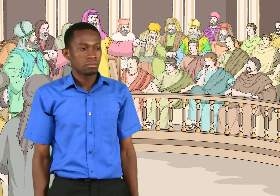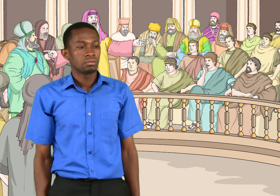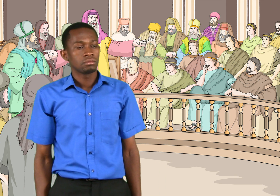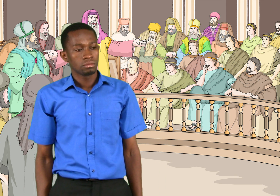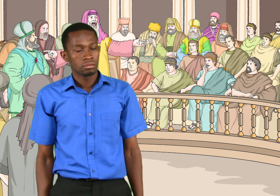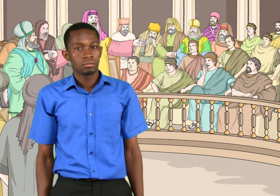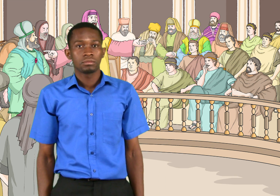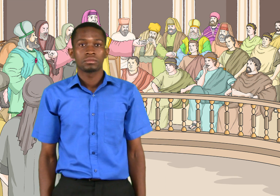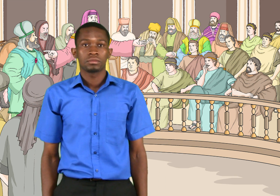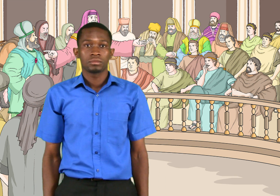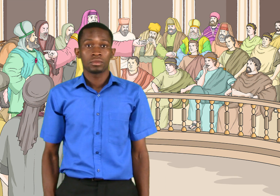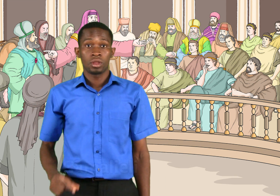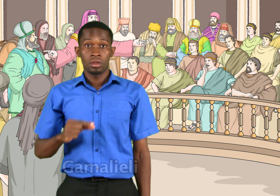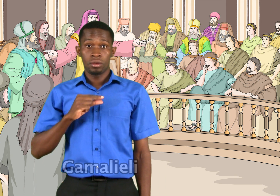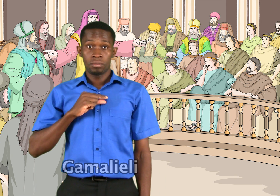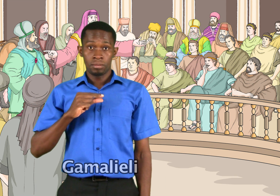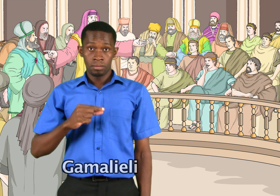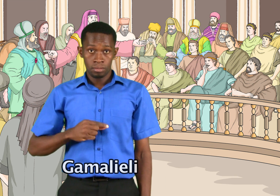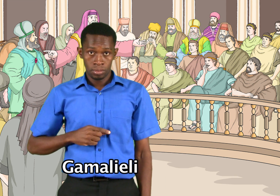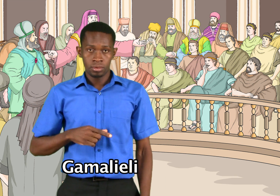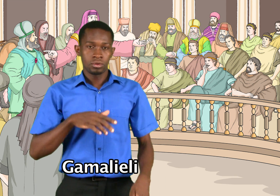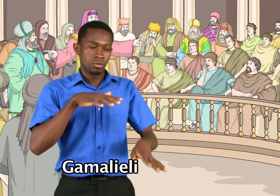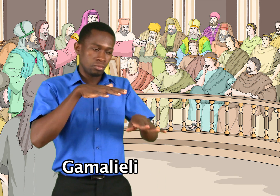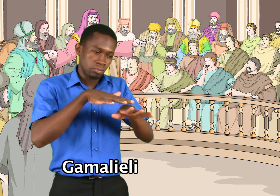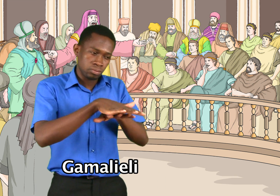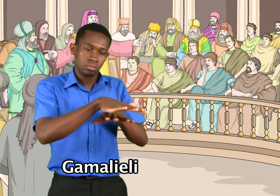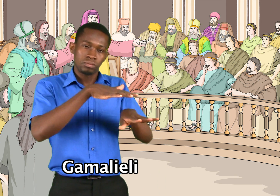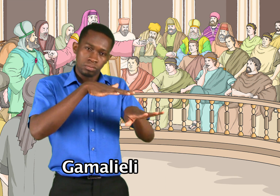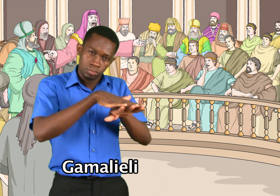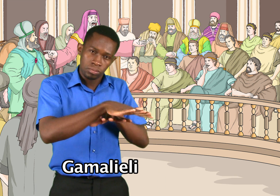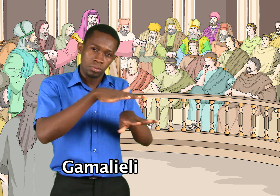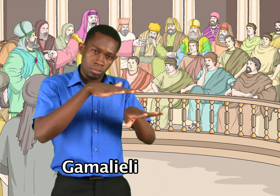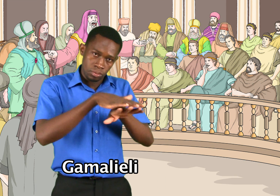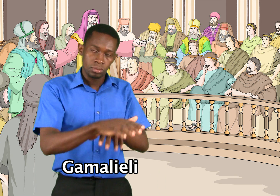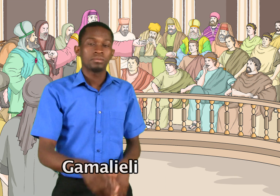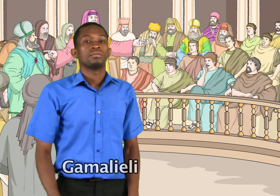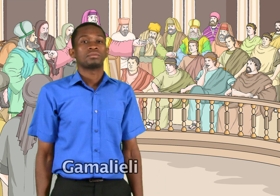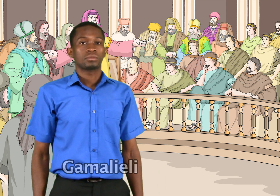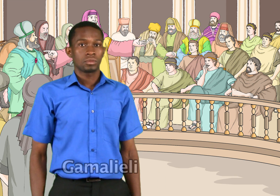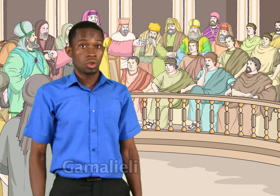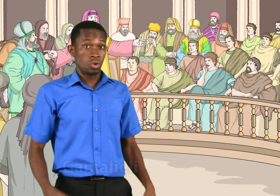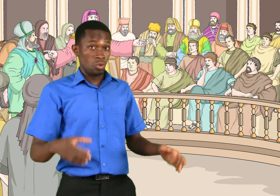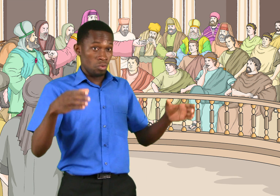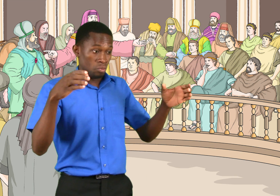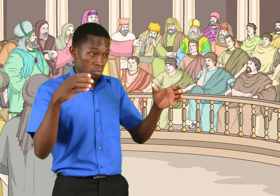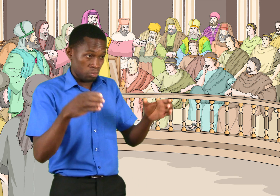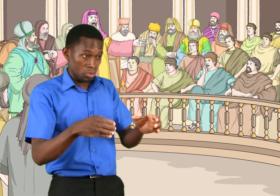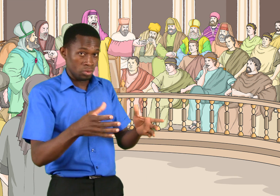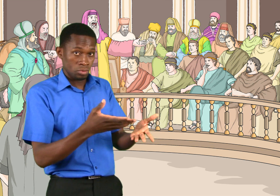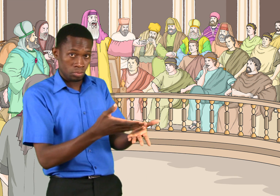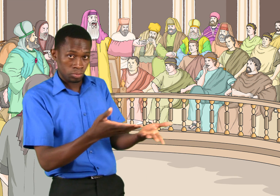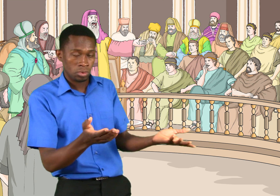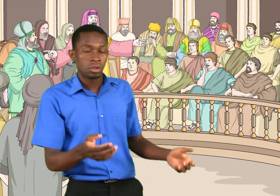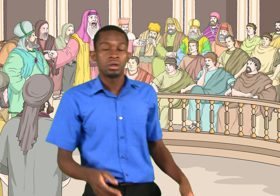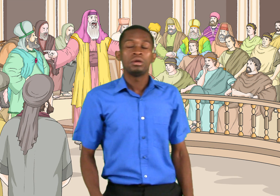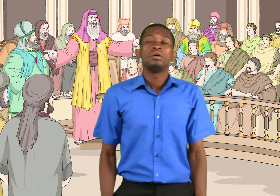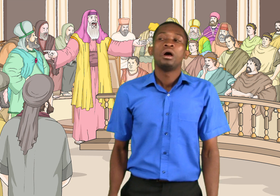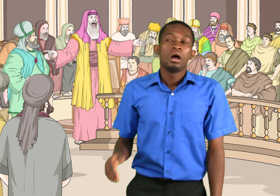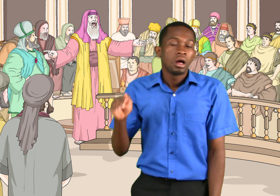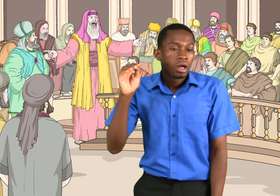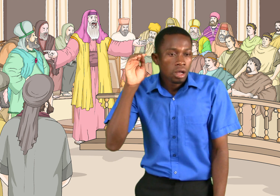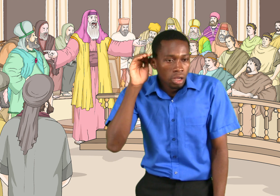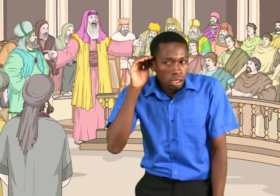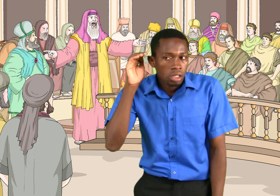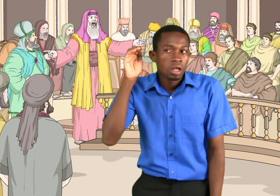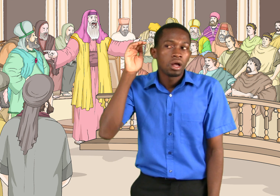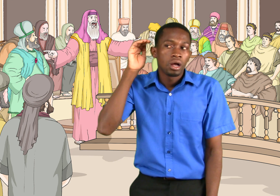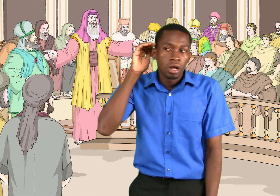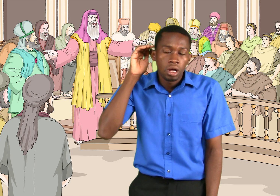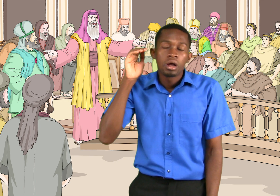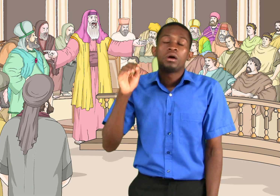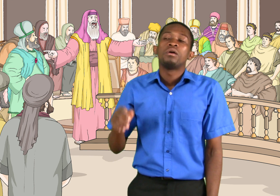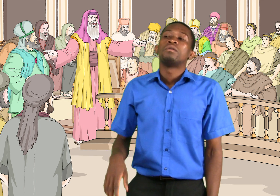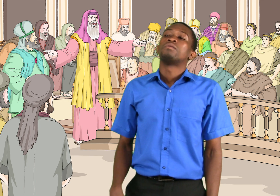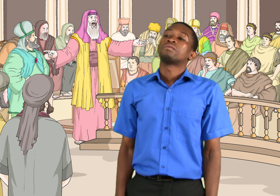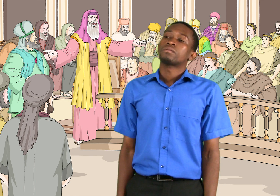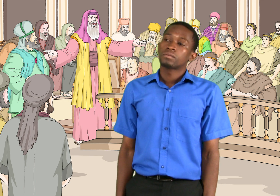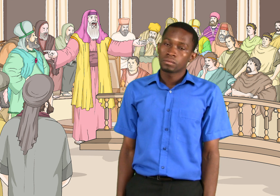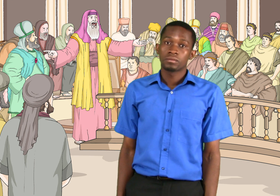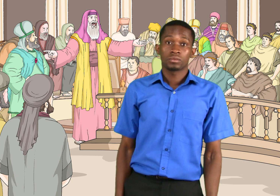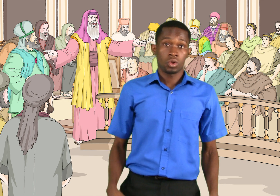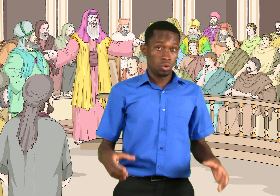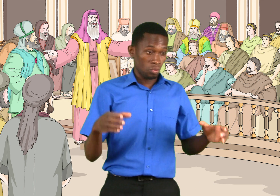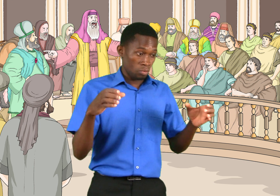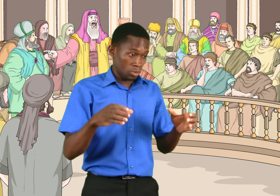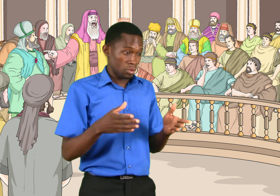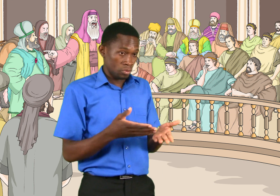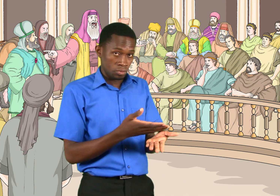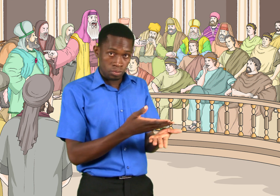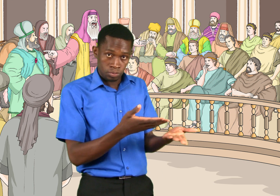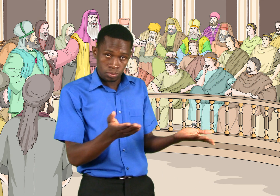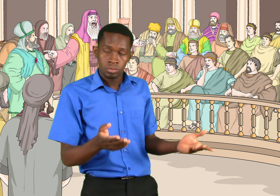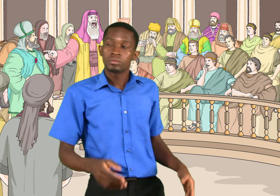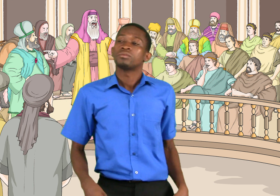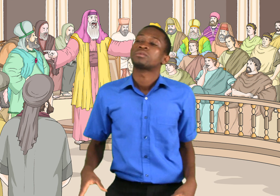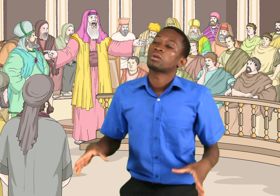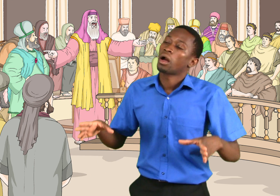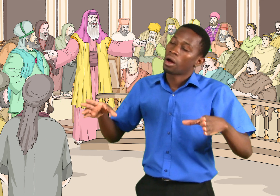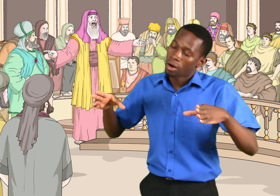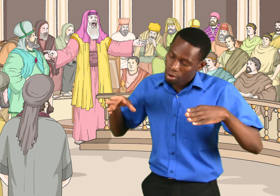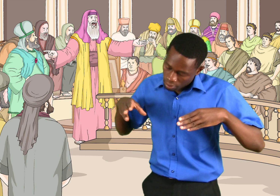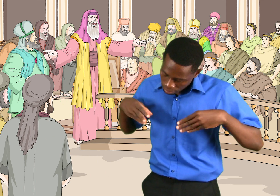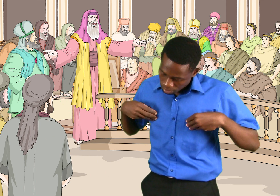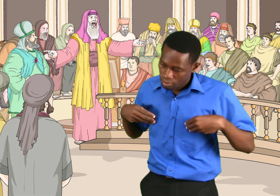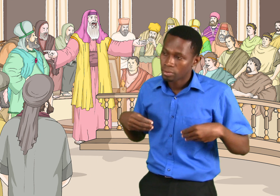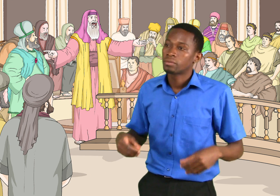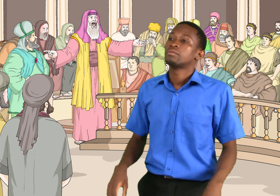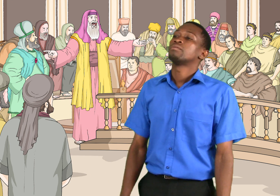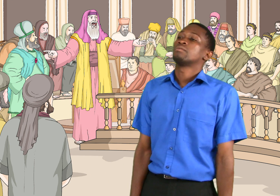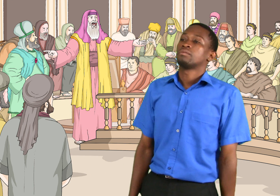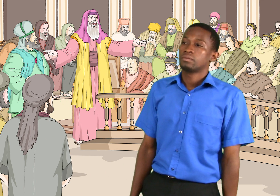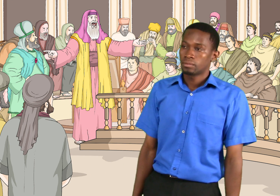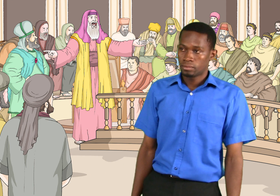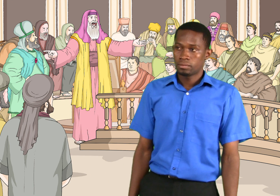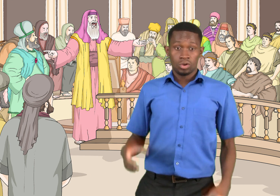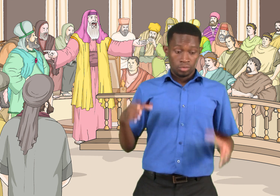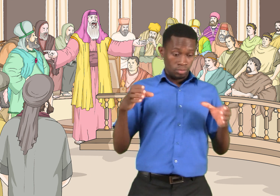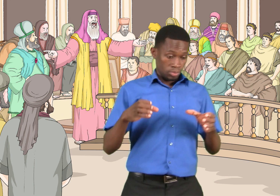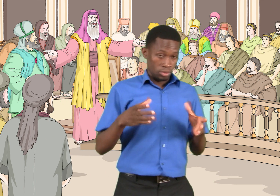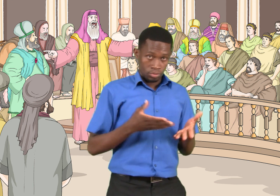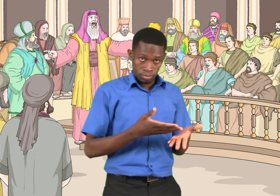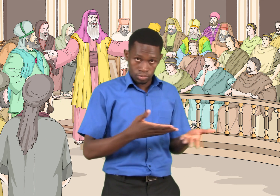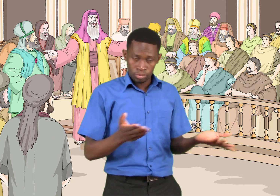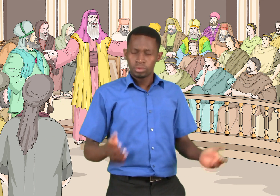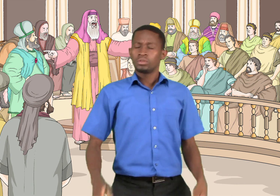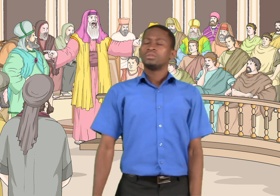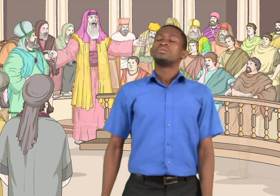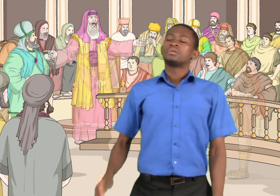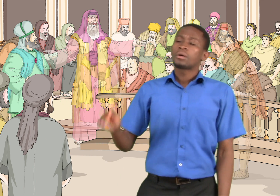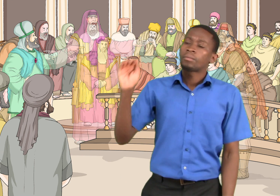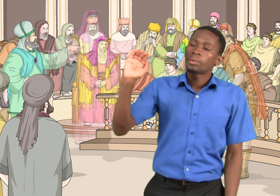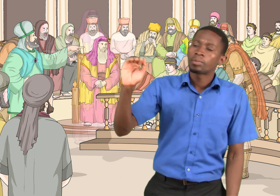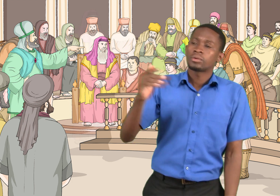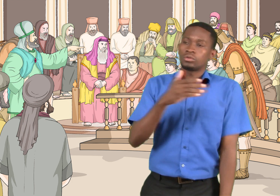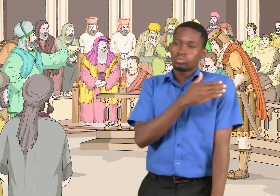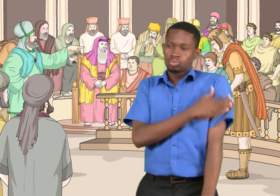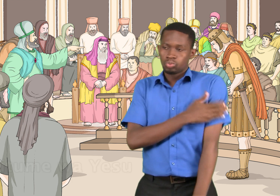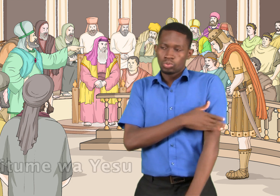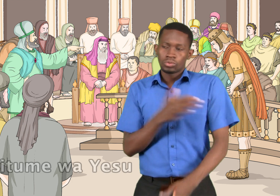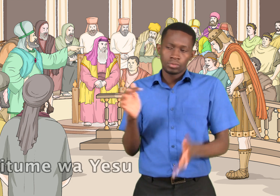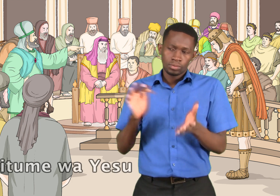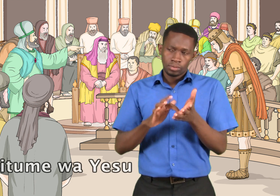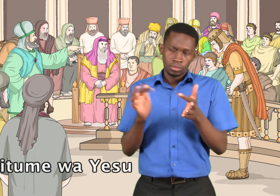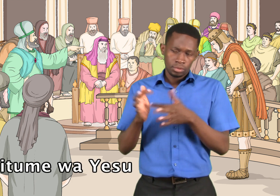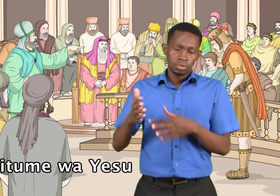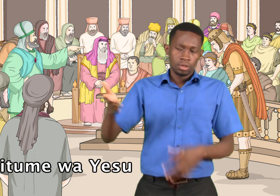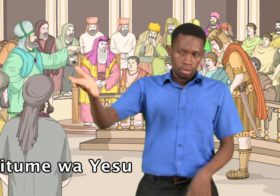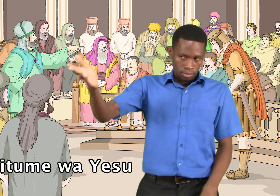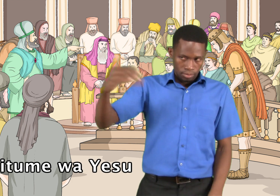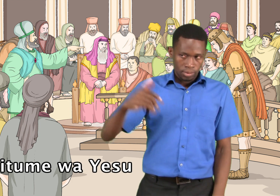At this, they yielded to Gamaliel.